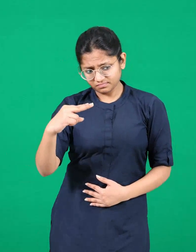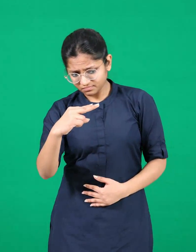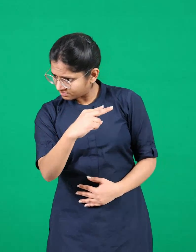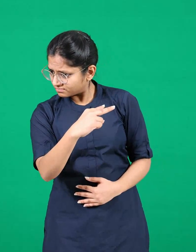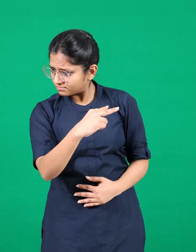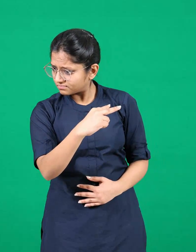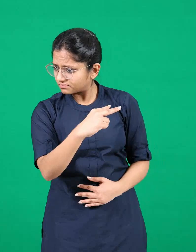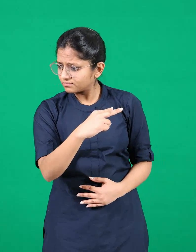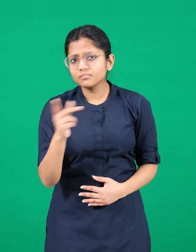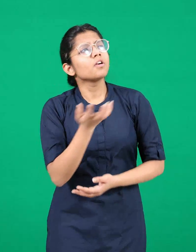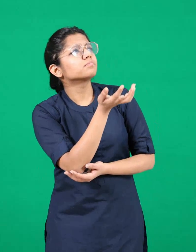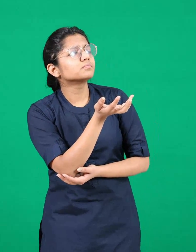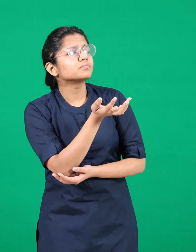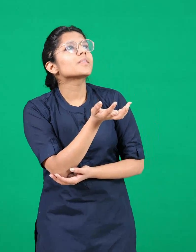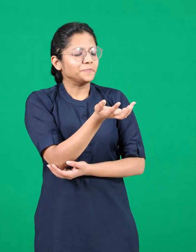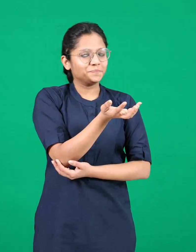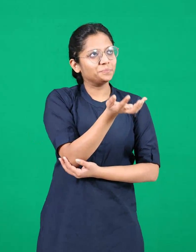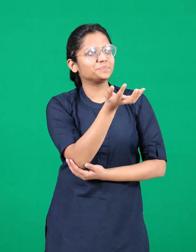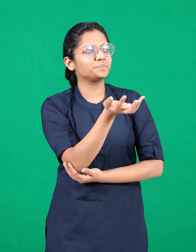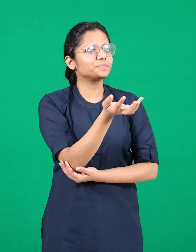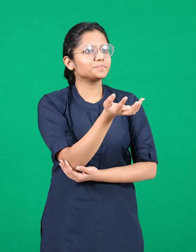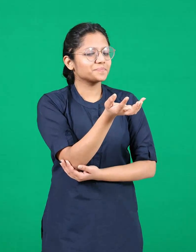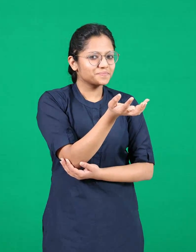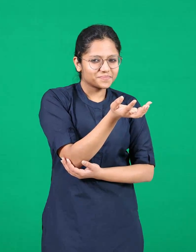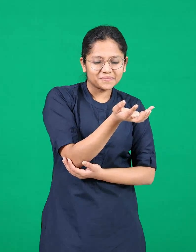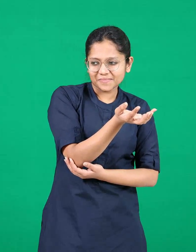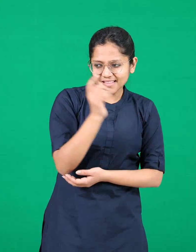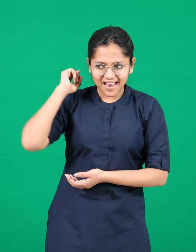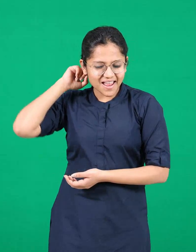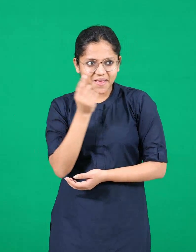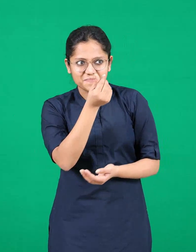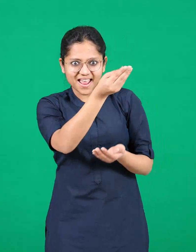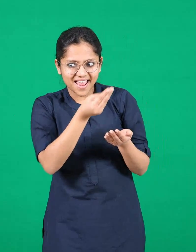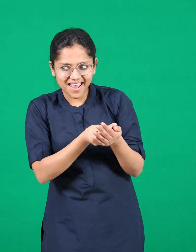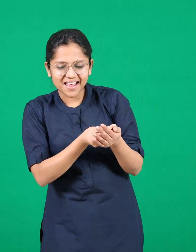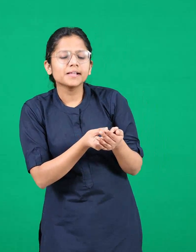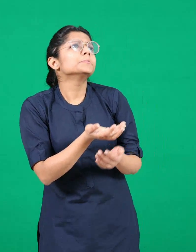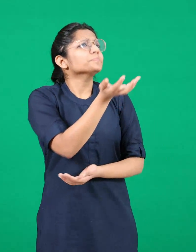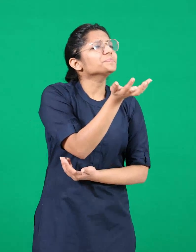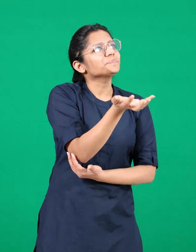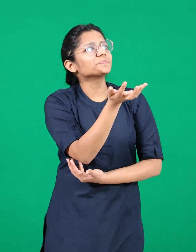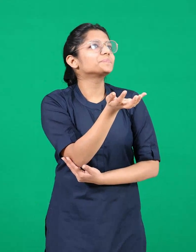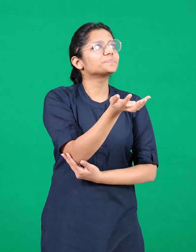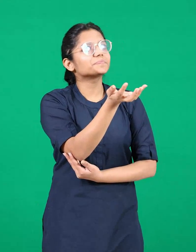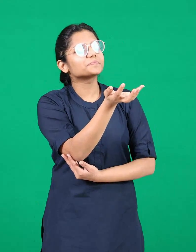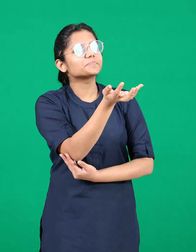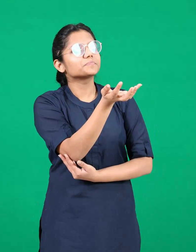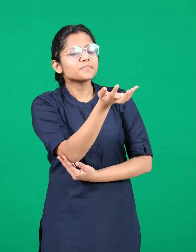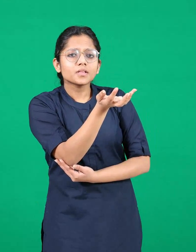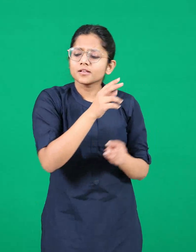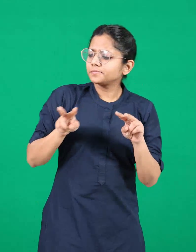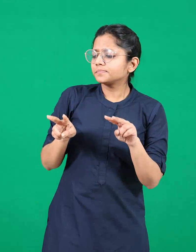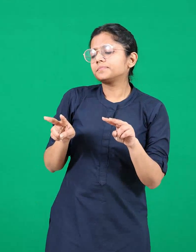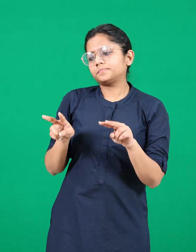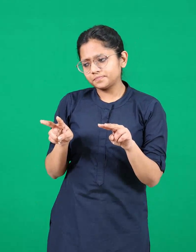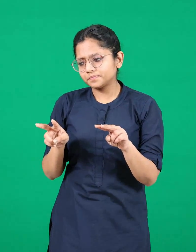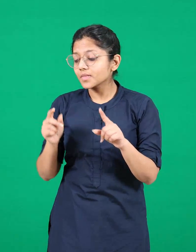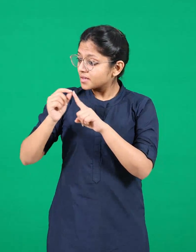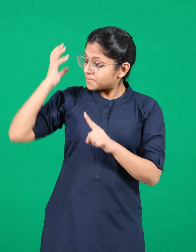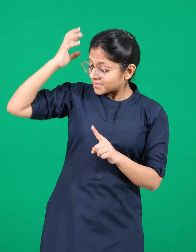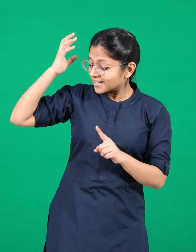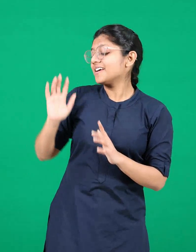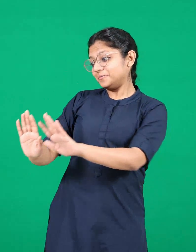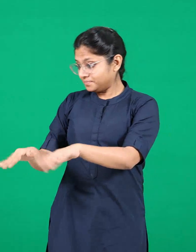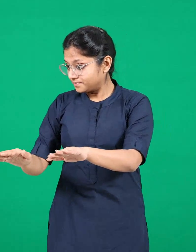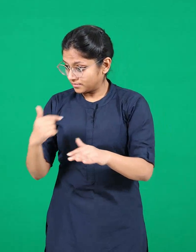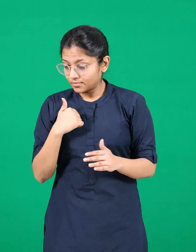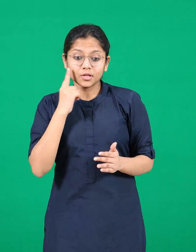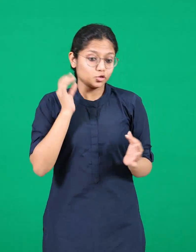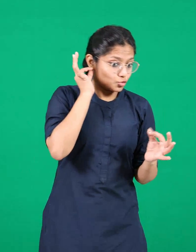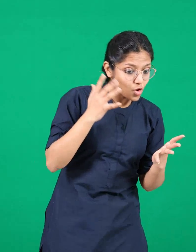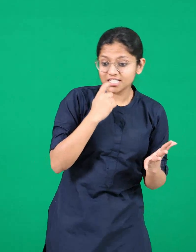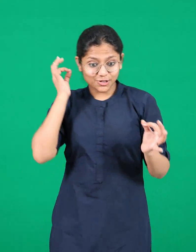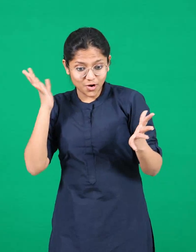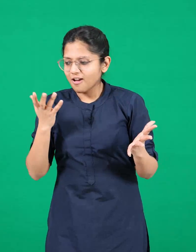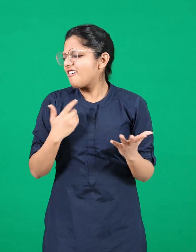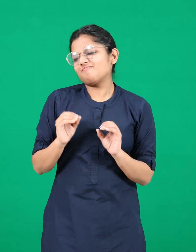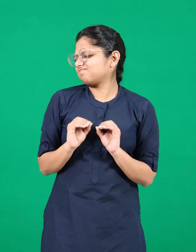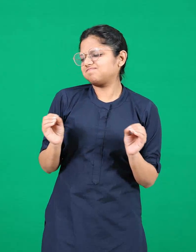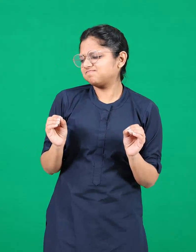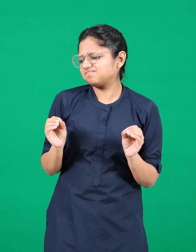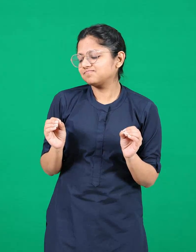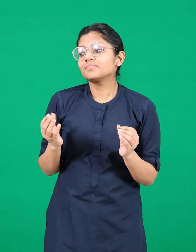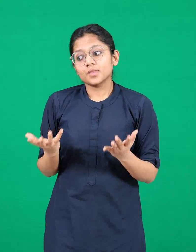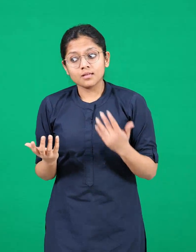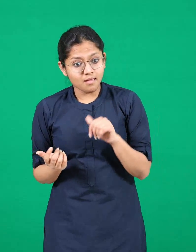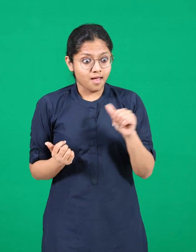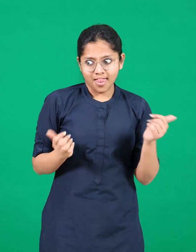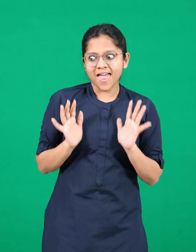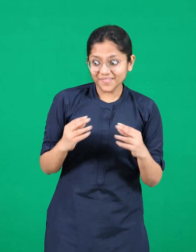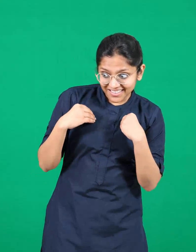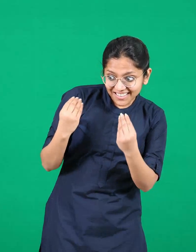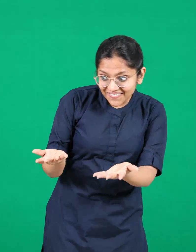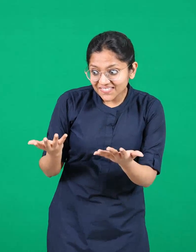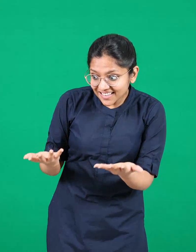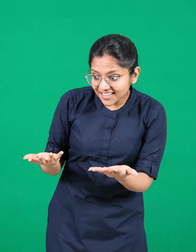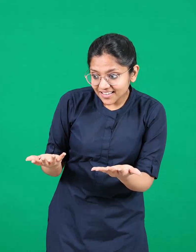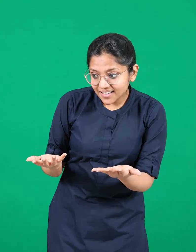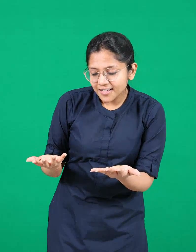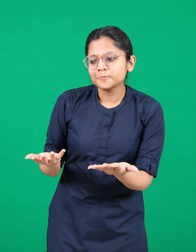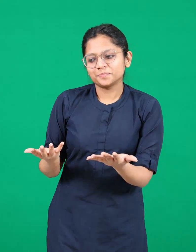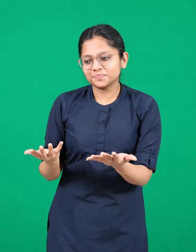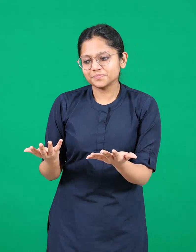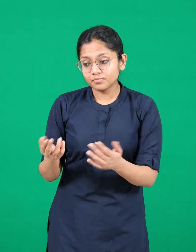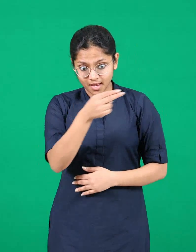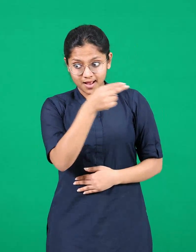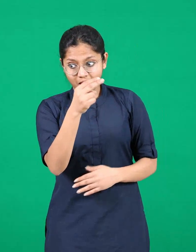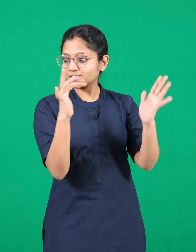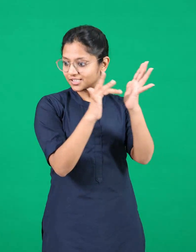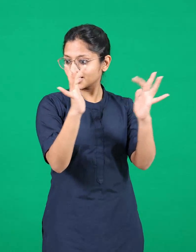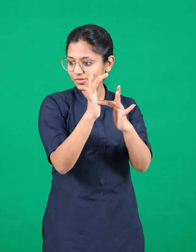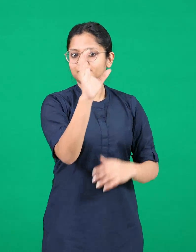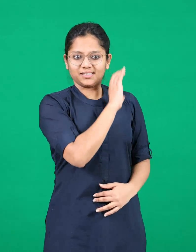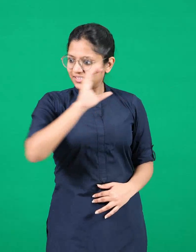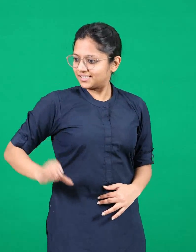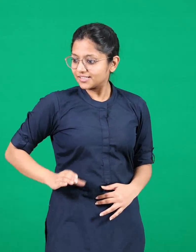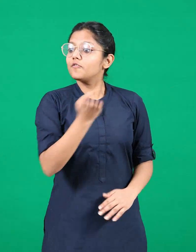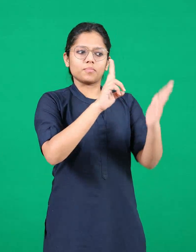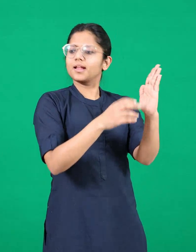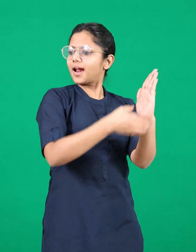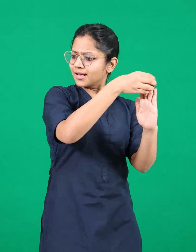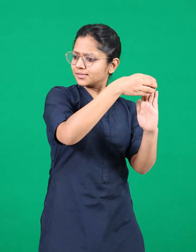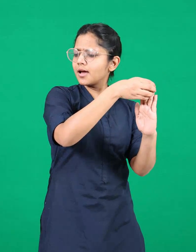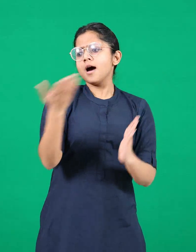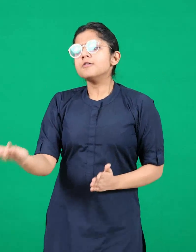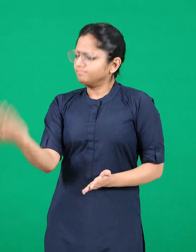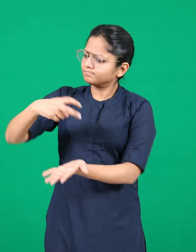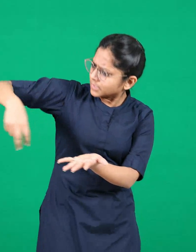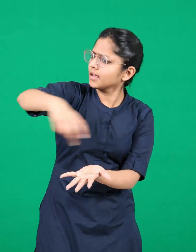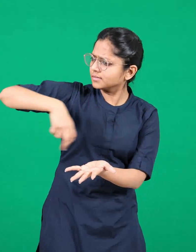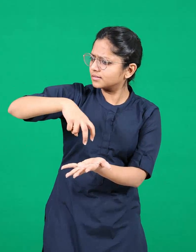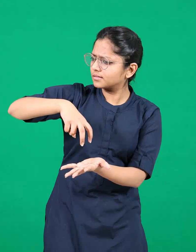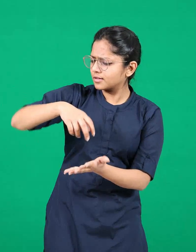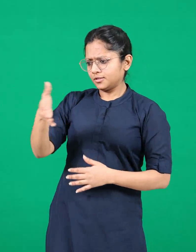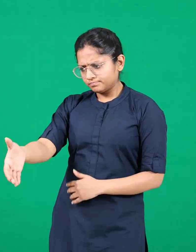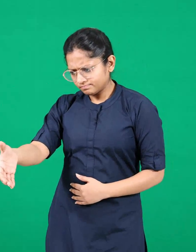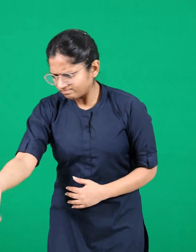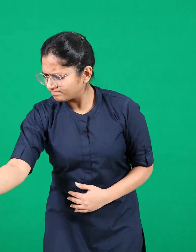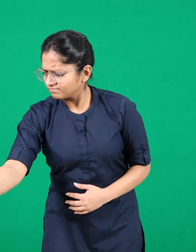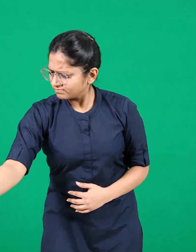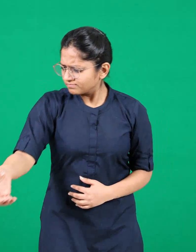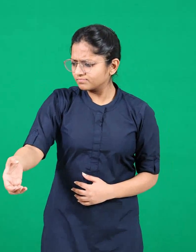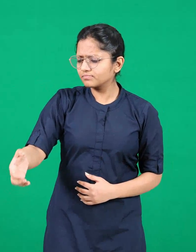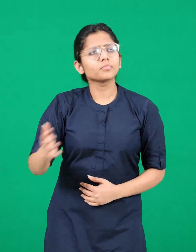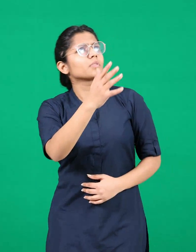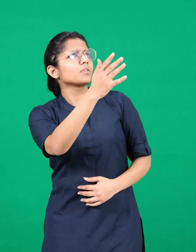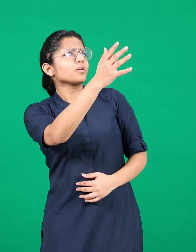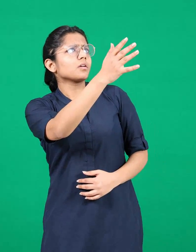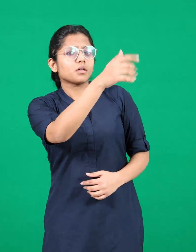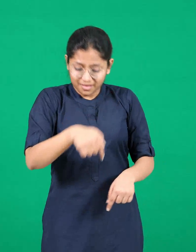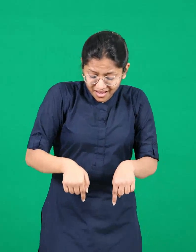But Peter said, "Silver or gold I do not have, but what I have I give you: In the name of Jesus Christ of Nazareth, get up and walk!"